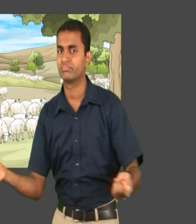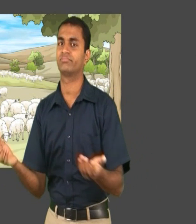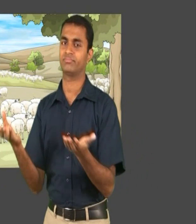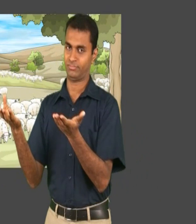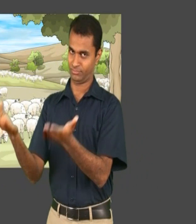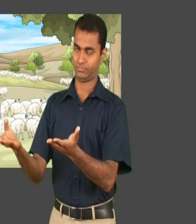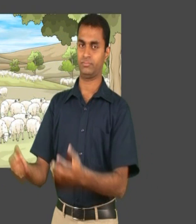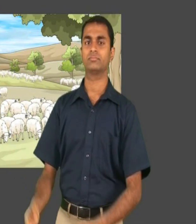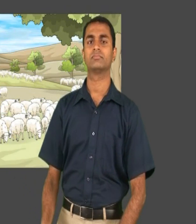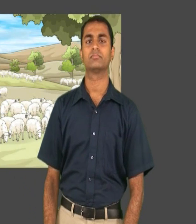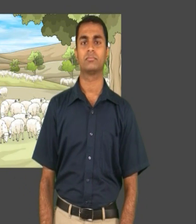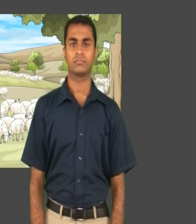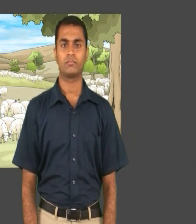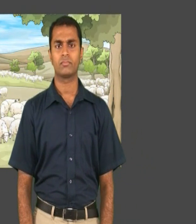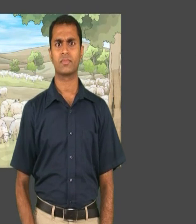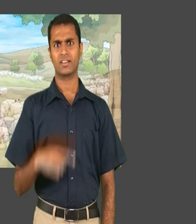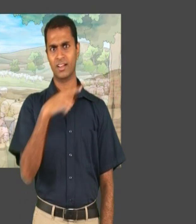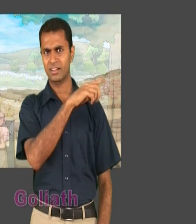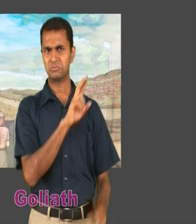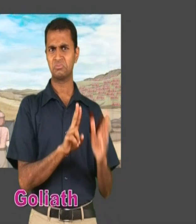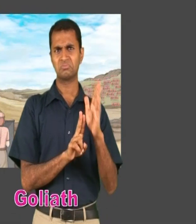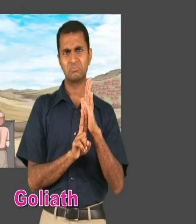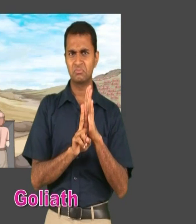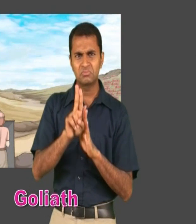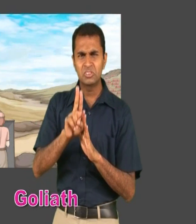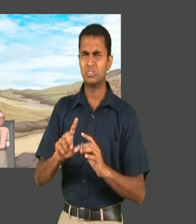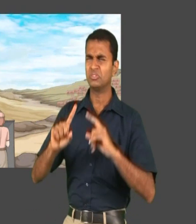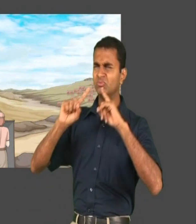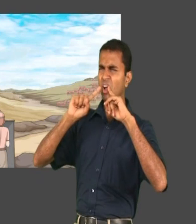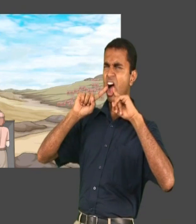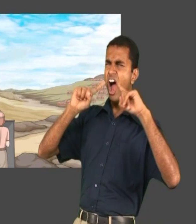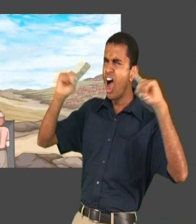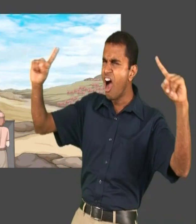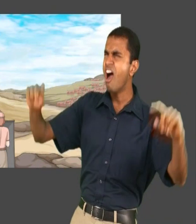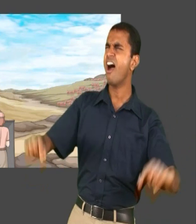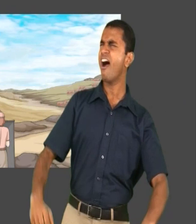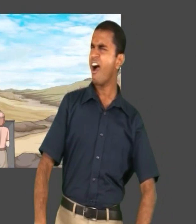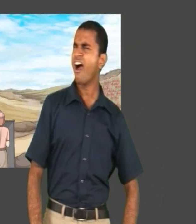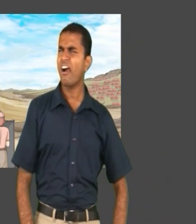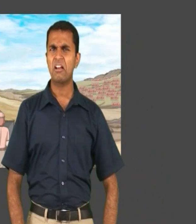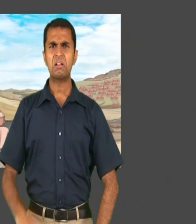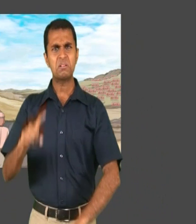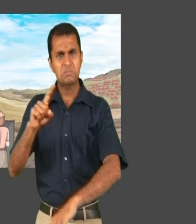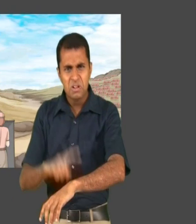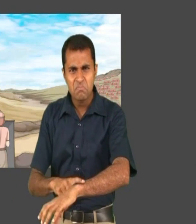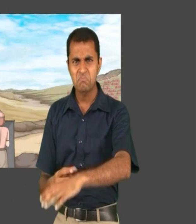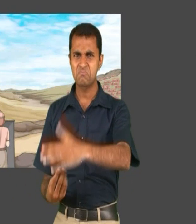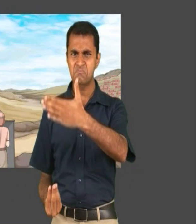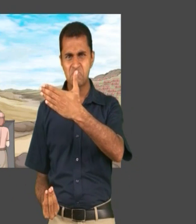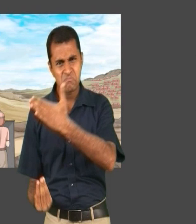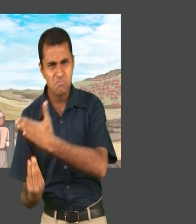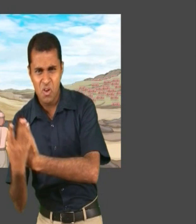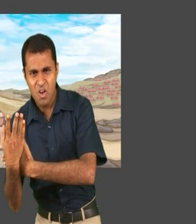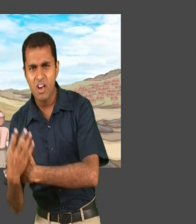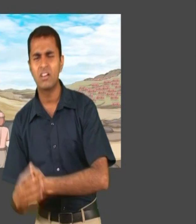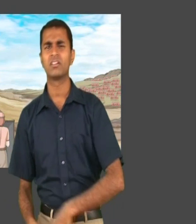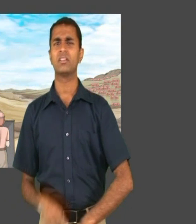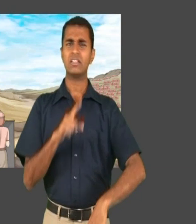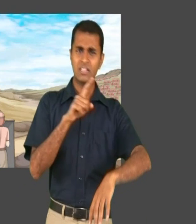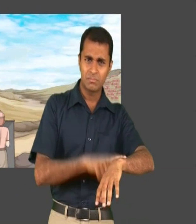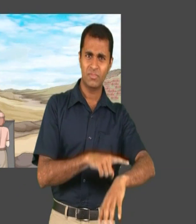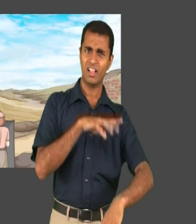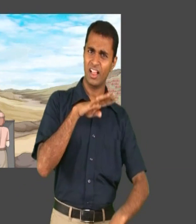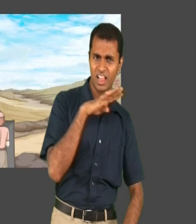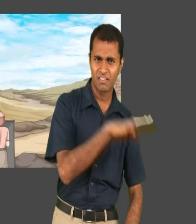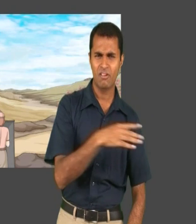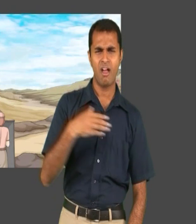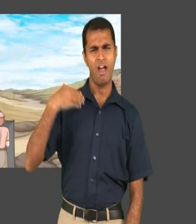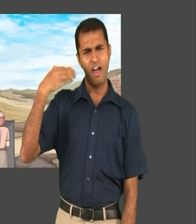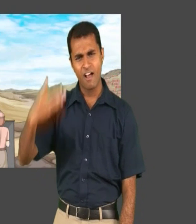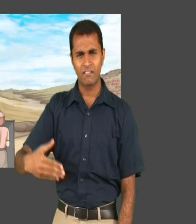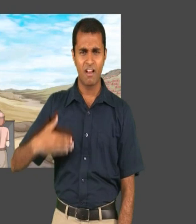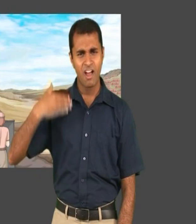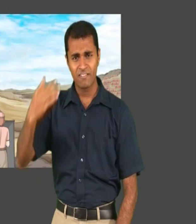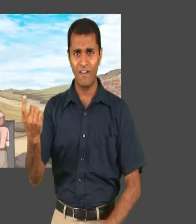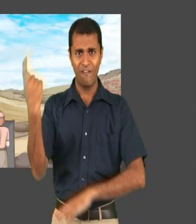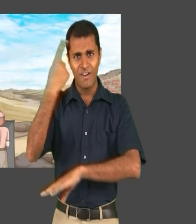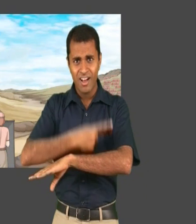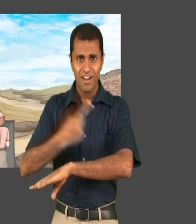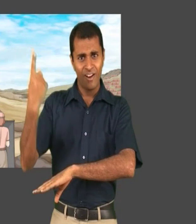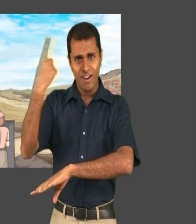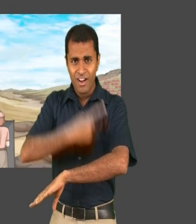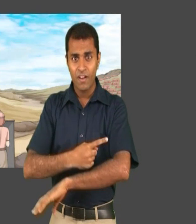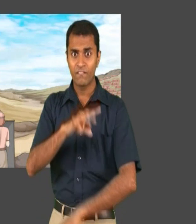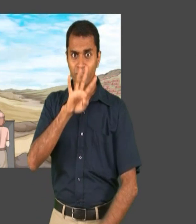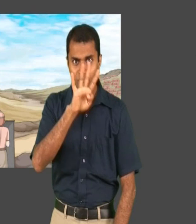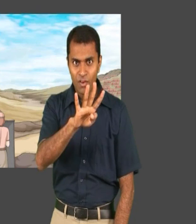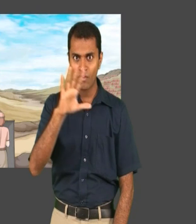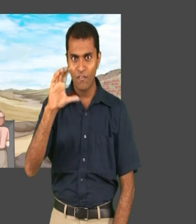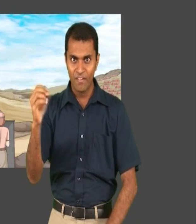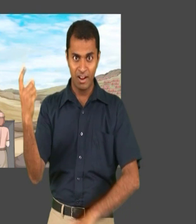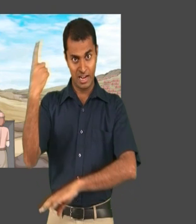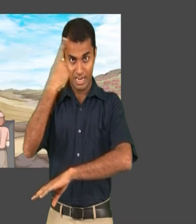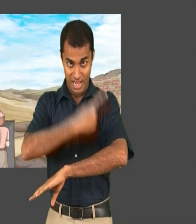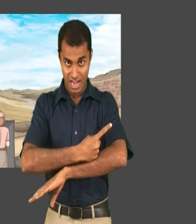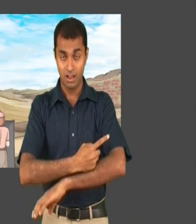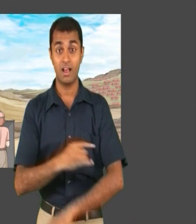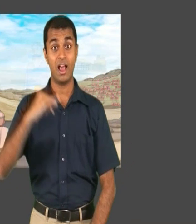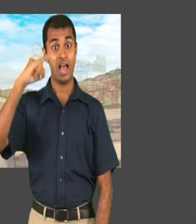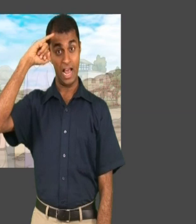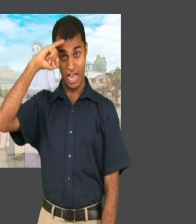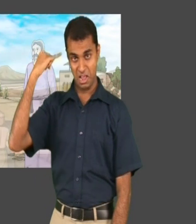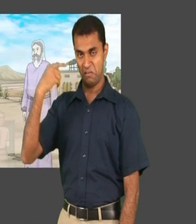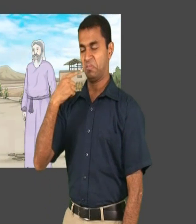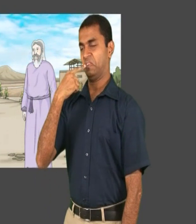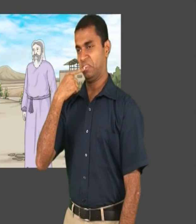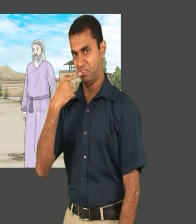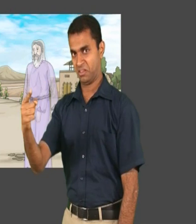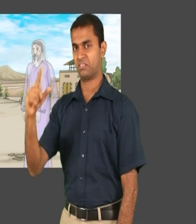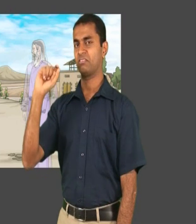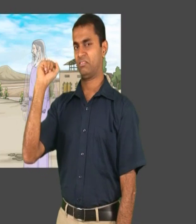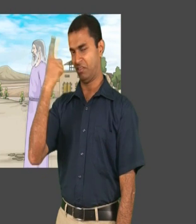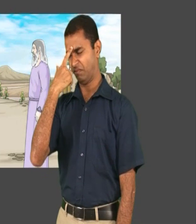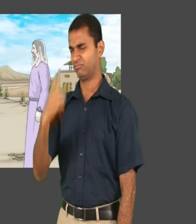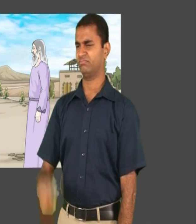For forty days the Philistine came forward every morning and evening to take his stand.